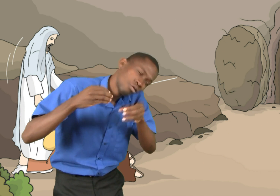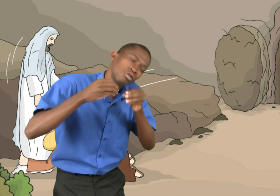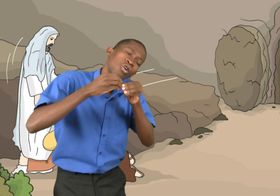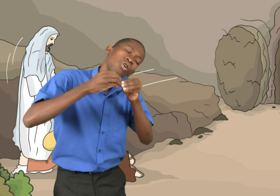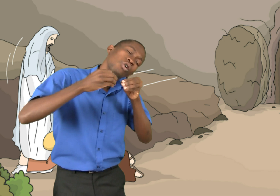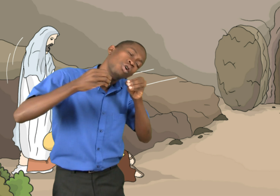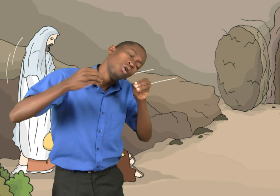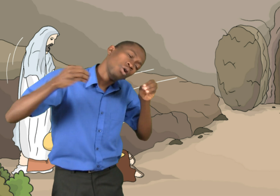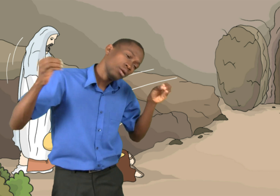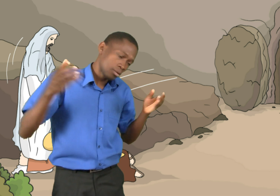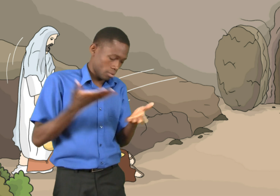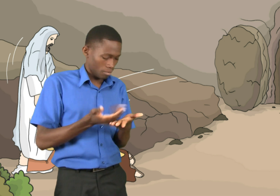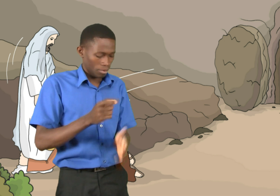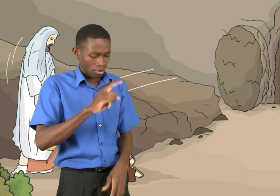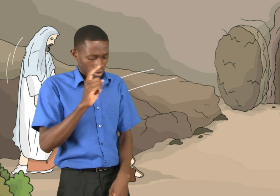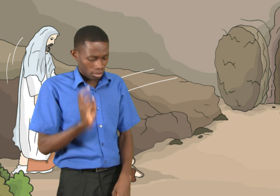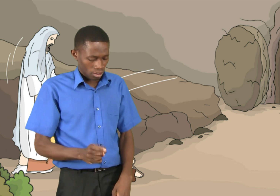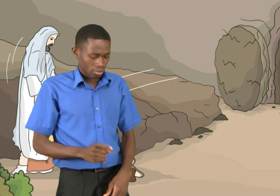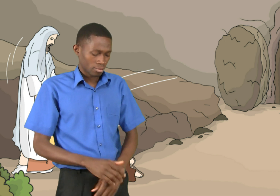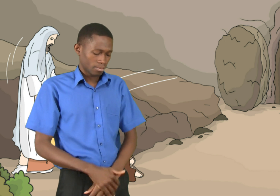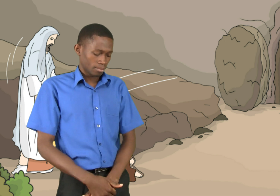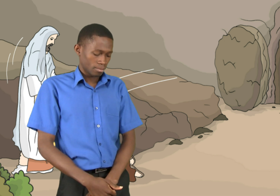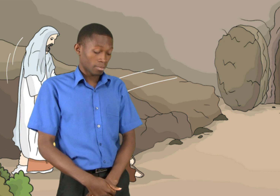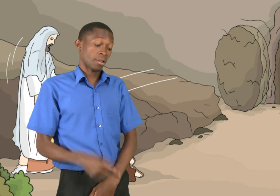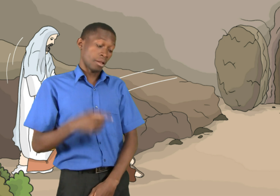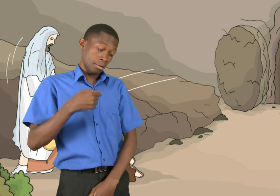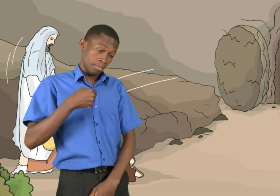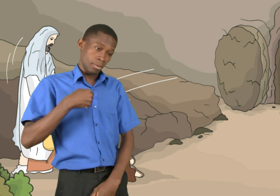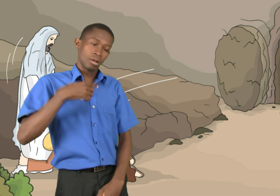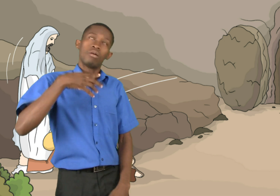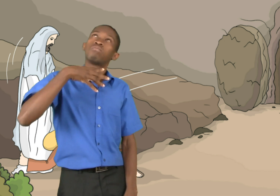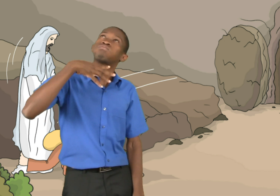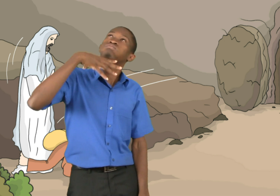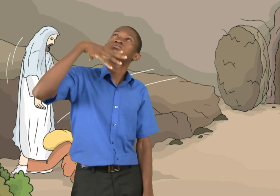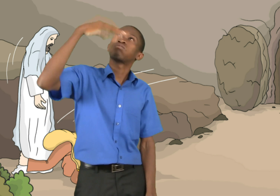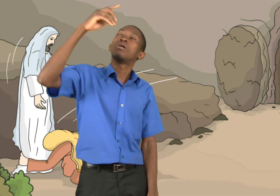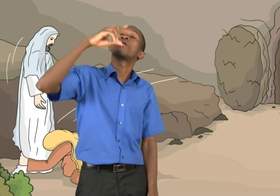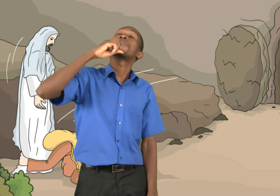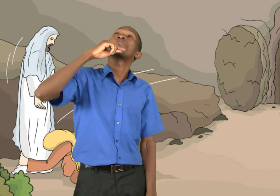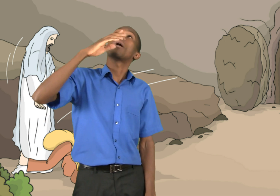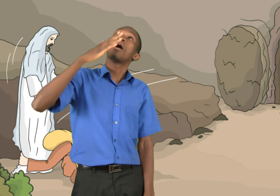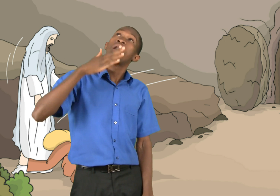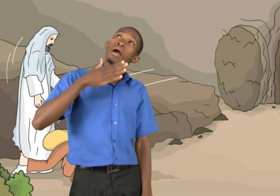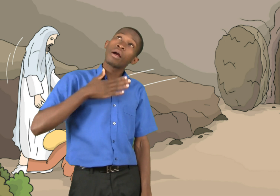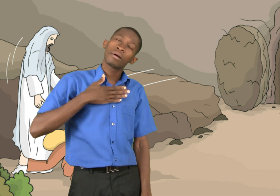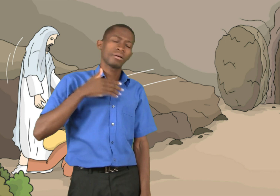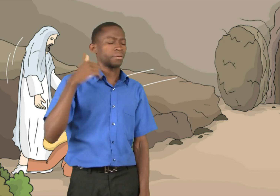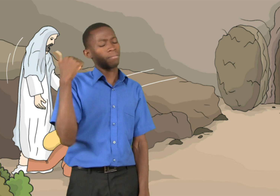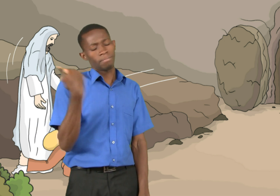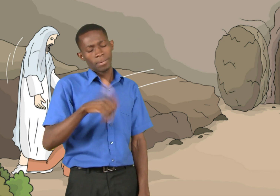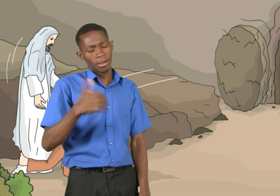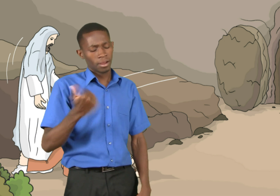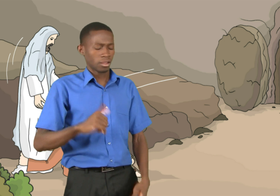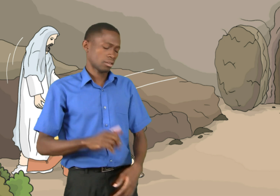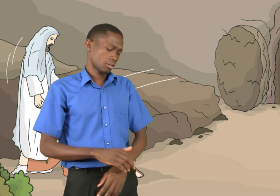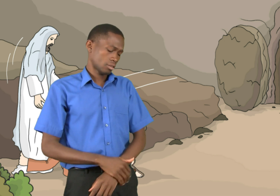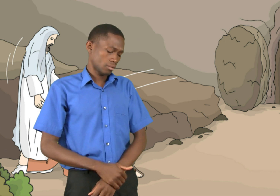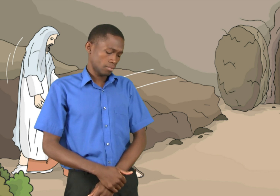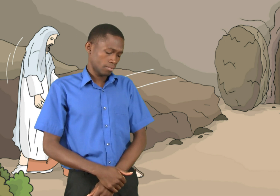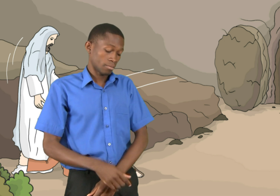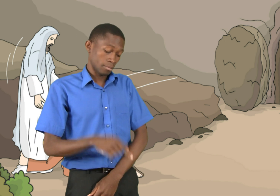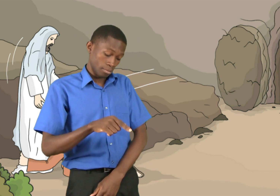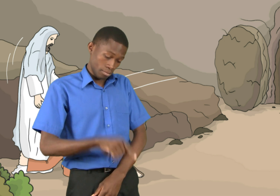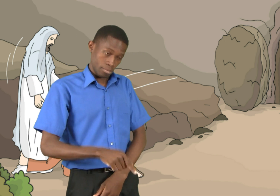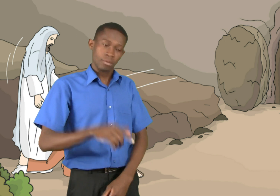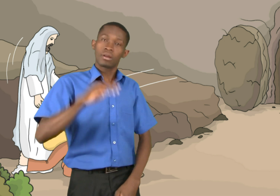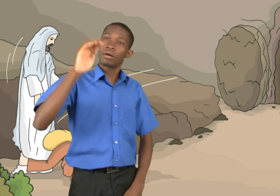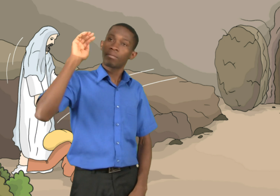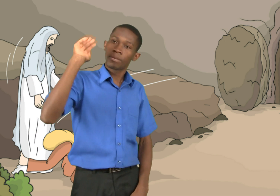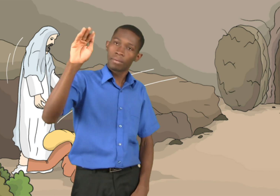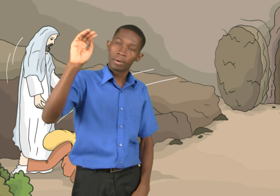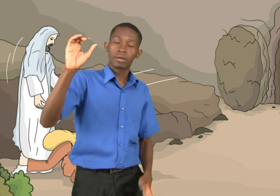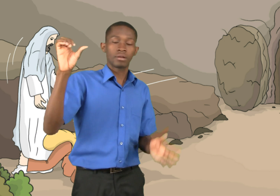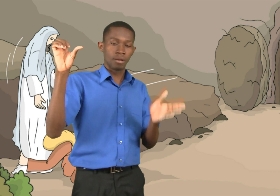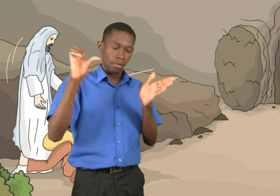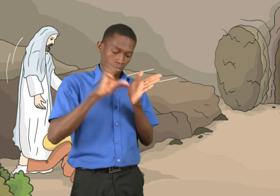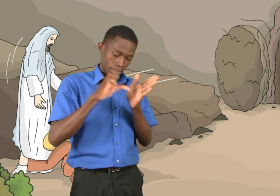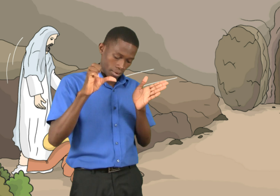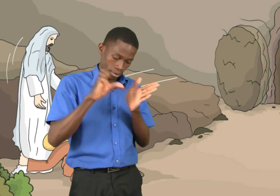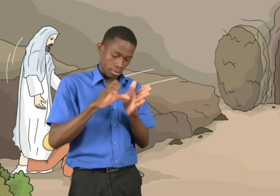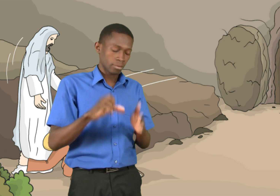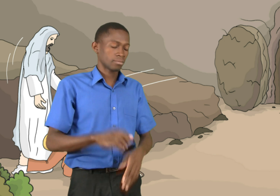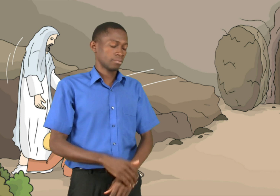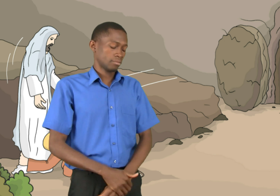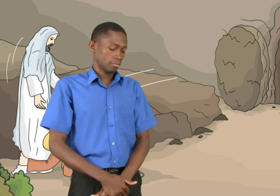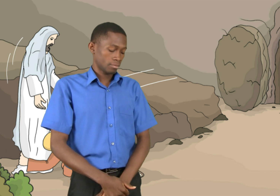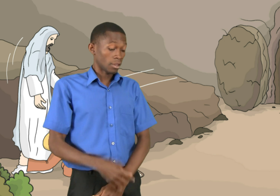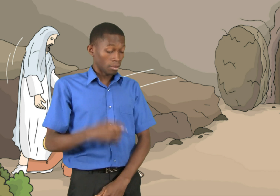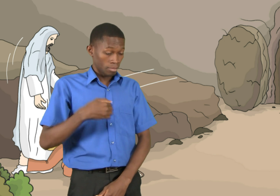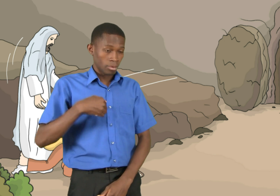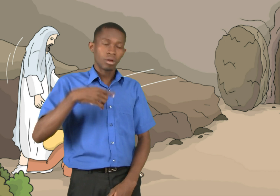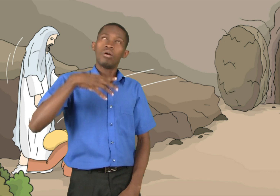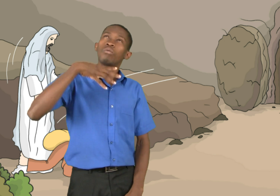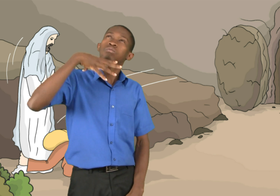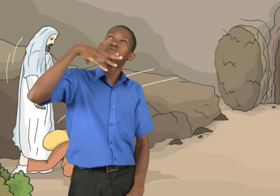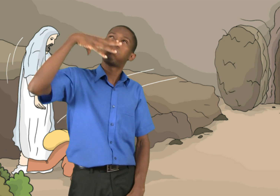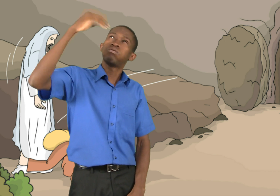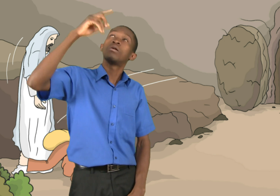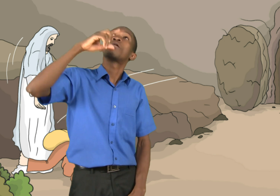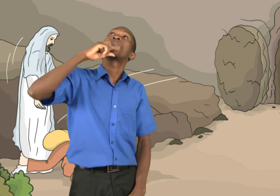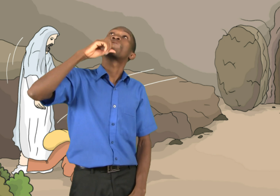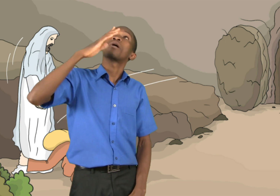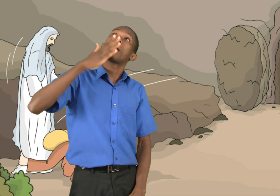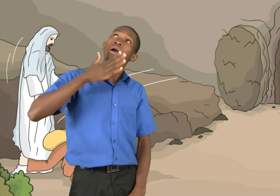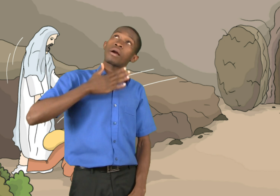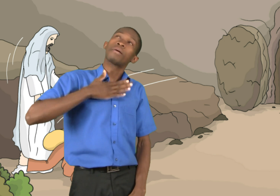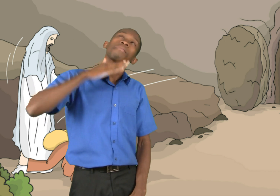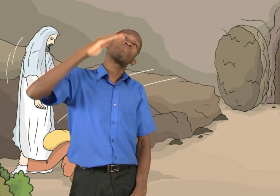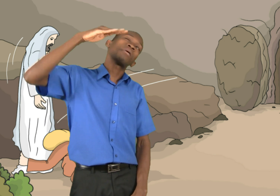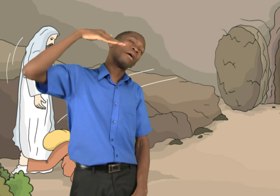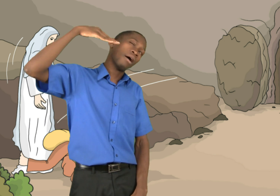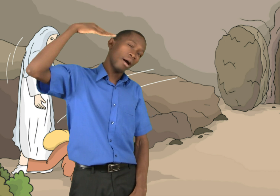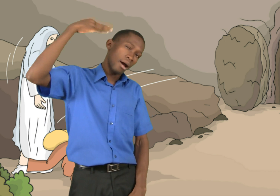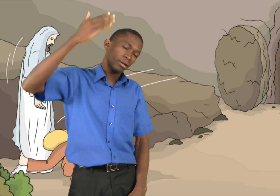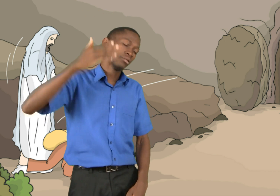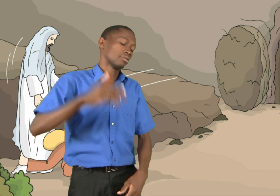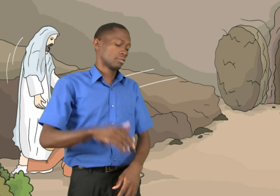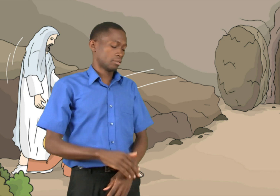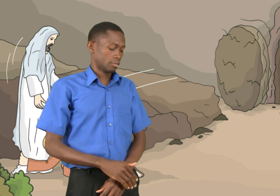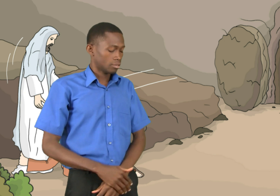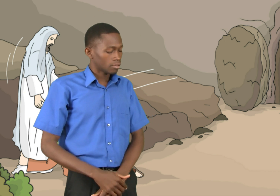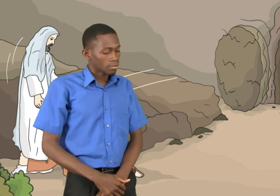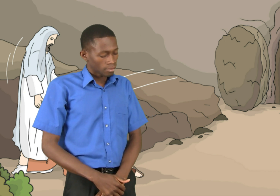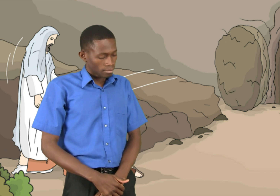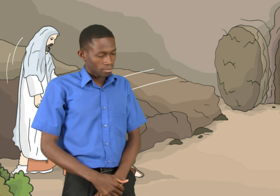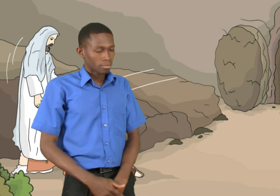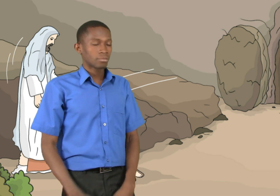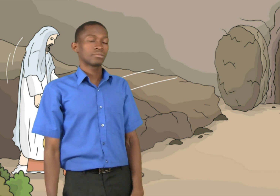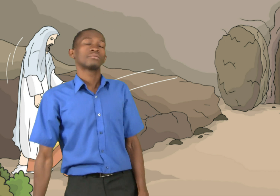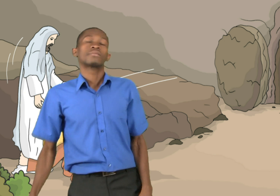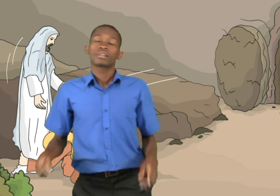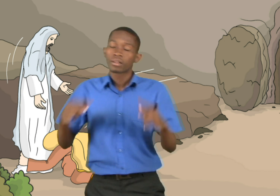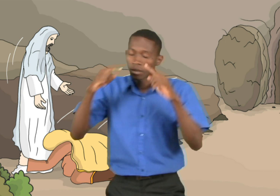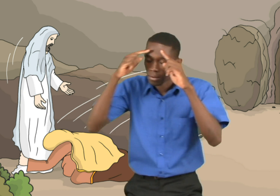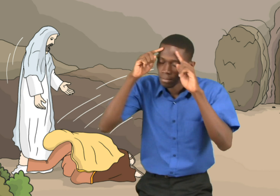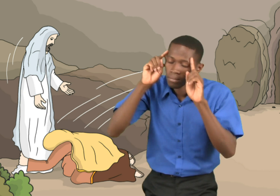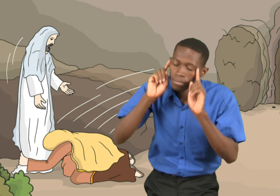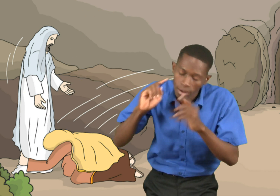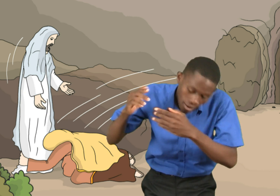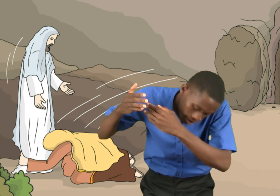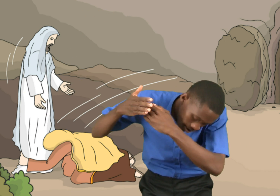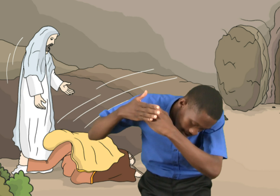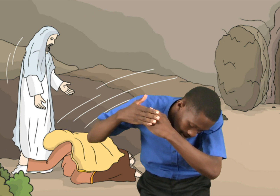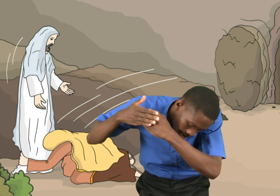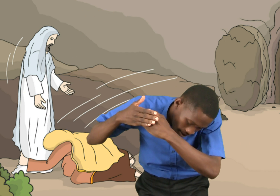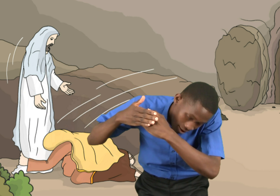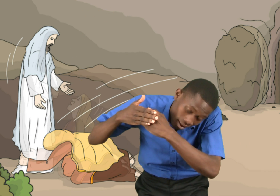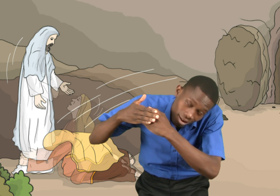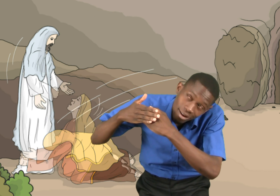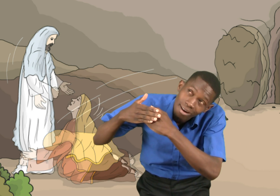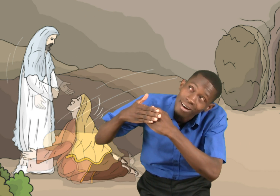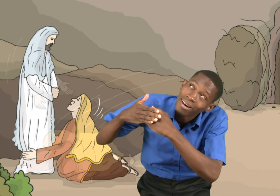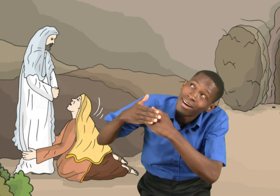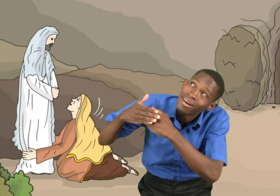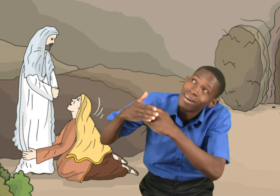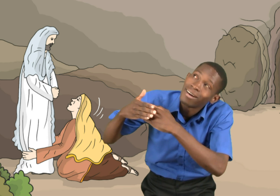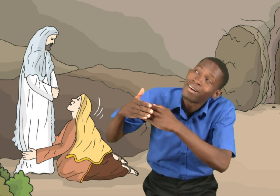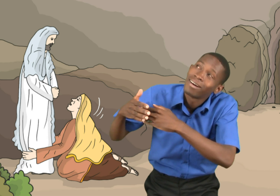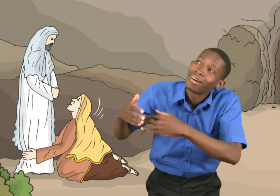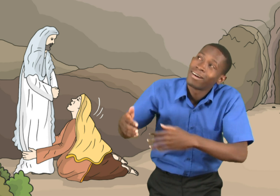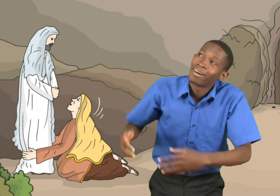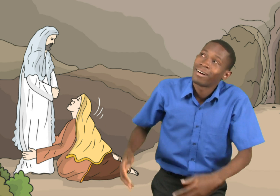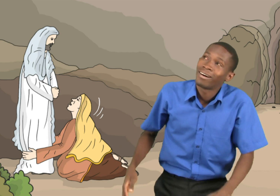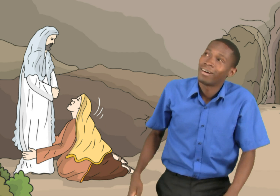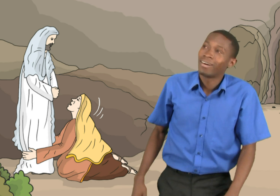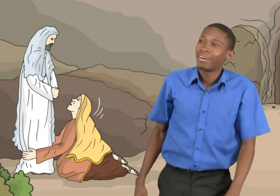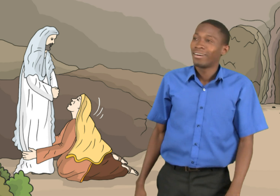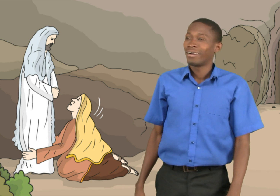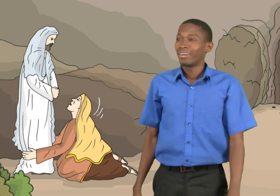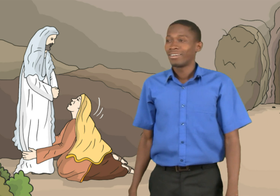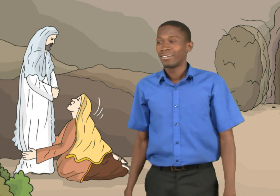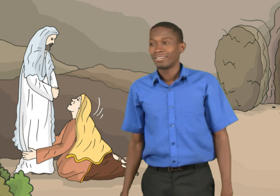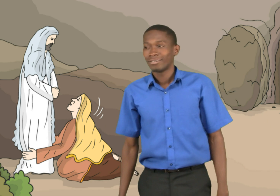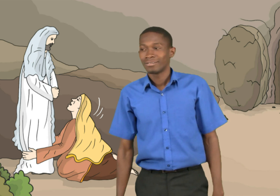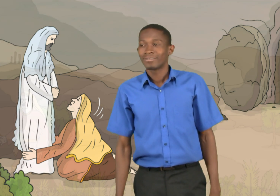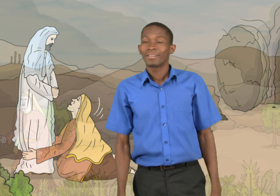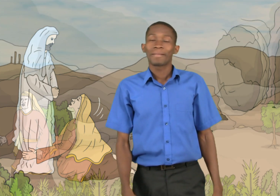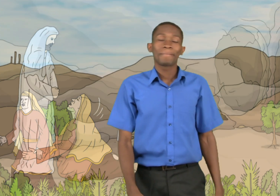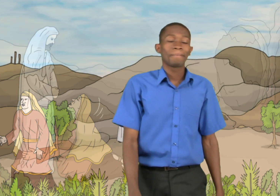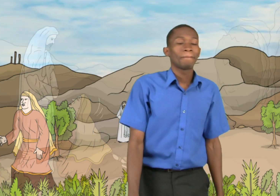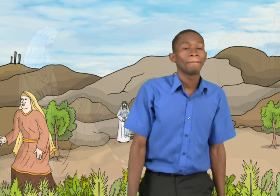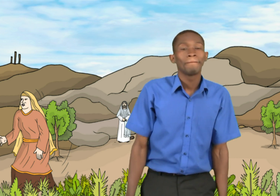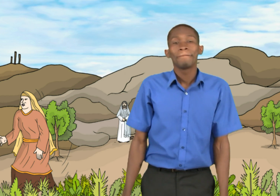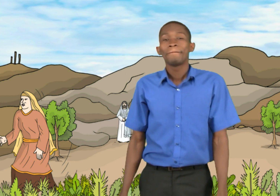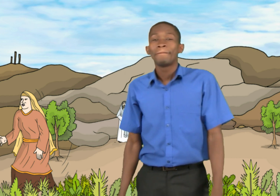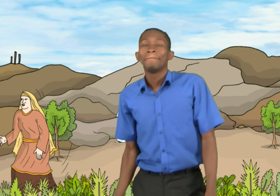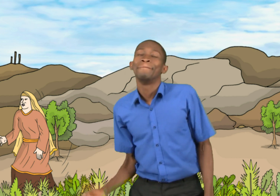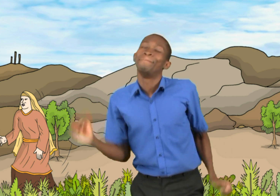“Do not cling to Me,” Jesus said, “for I have not yet ascended to the Father.